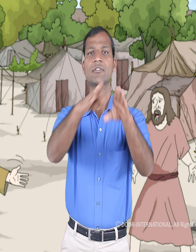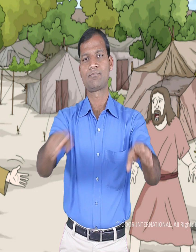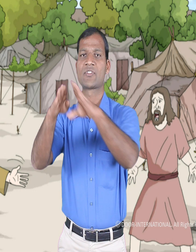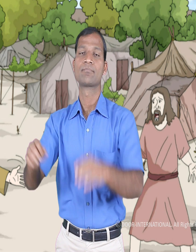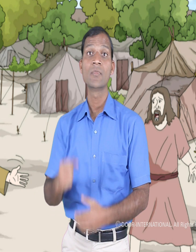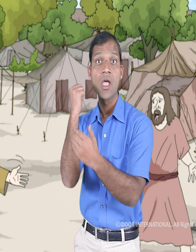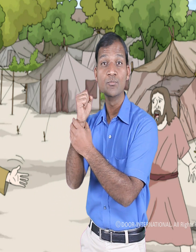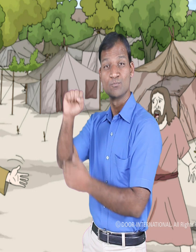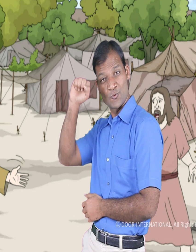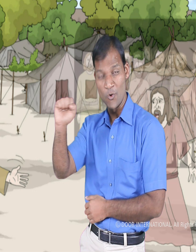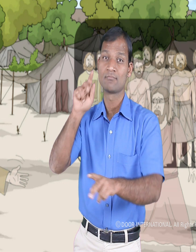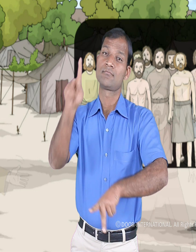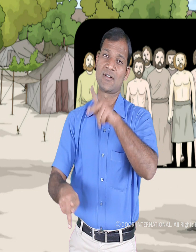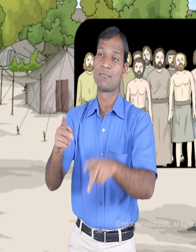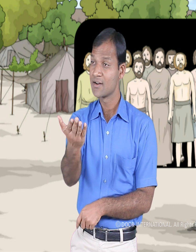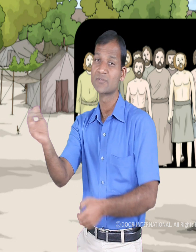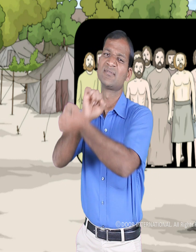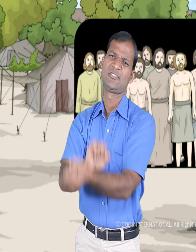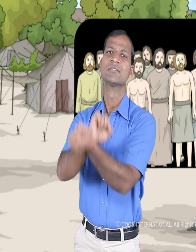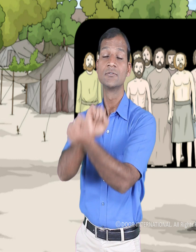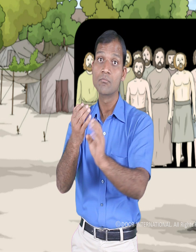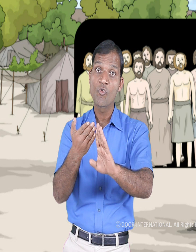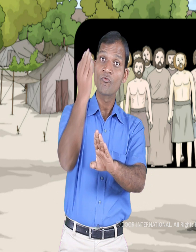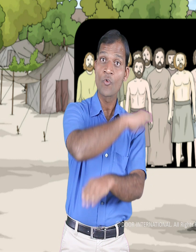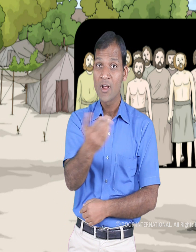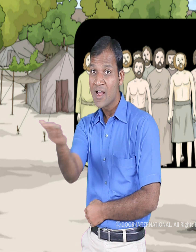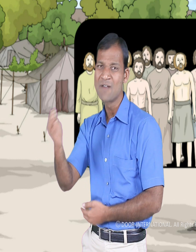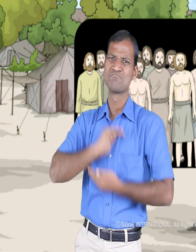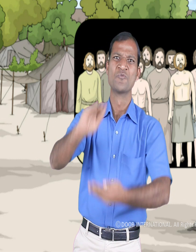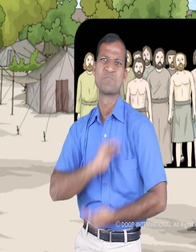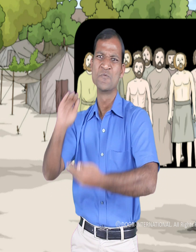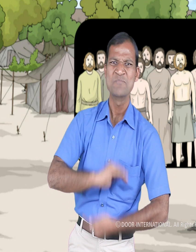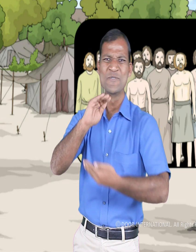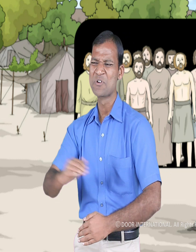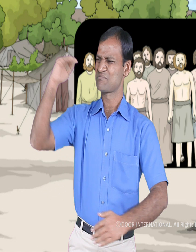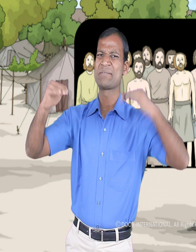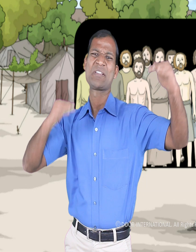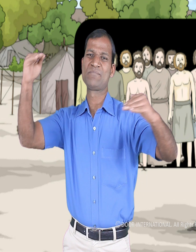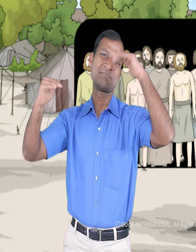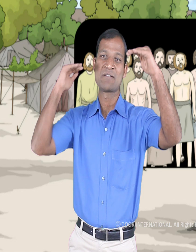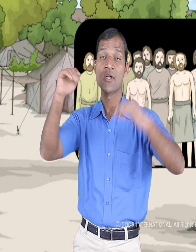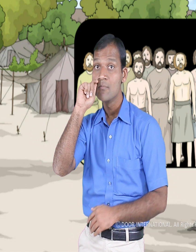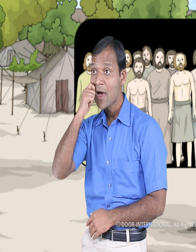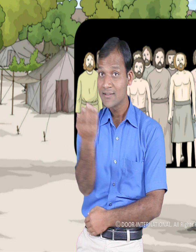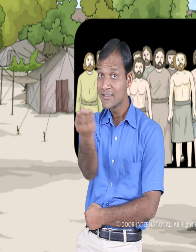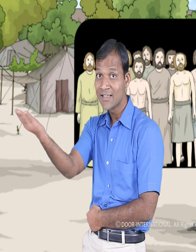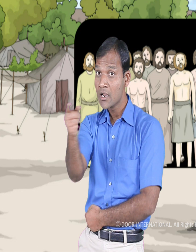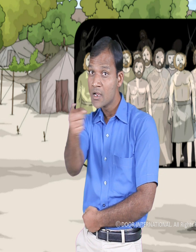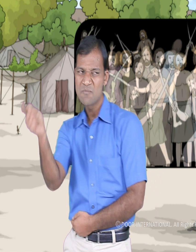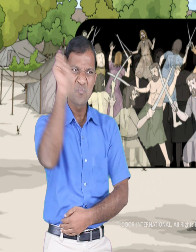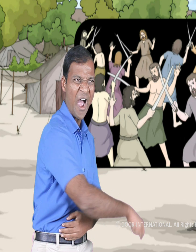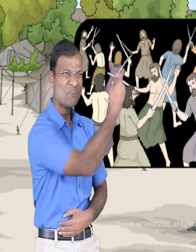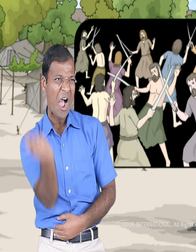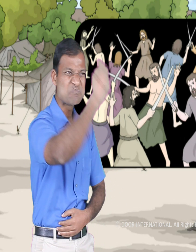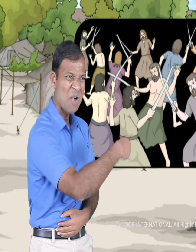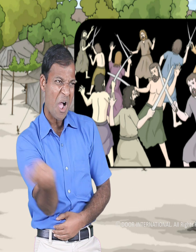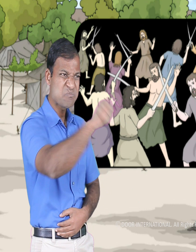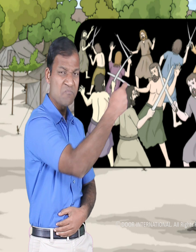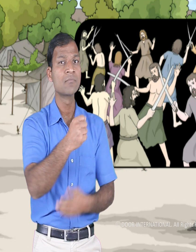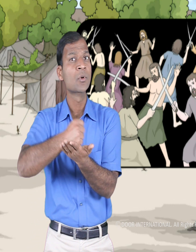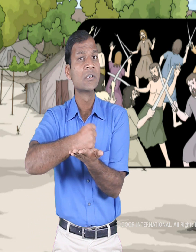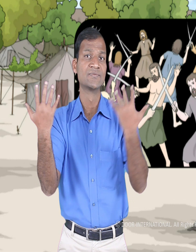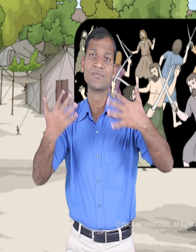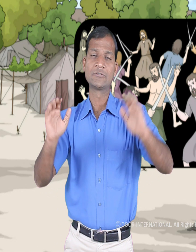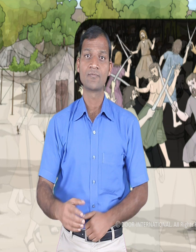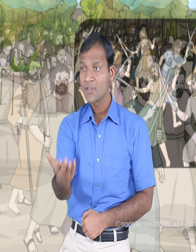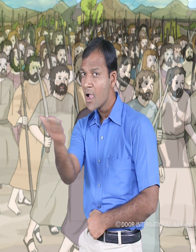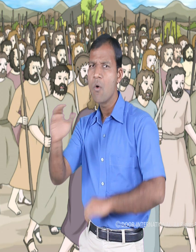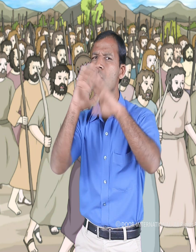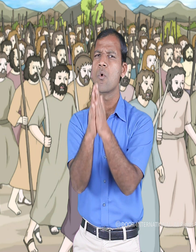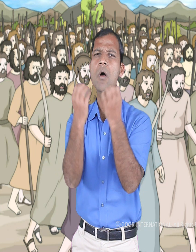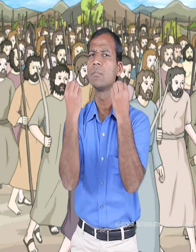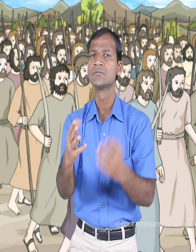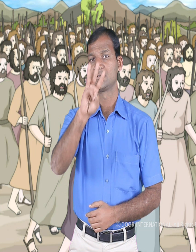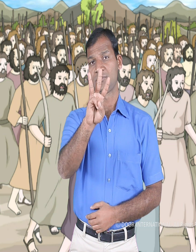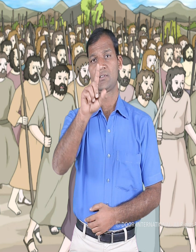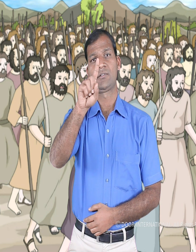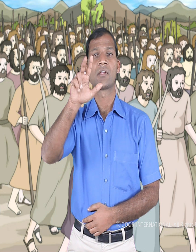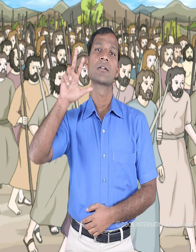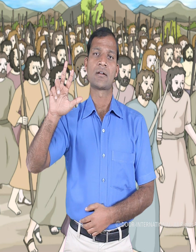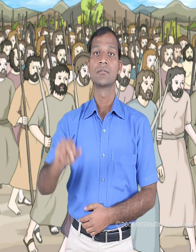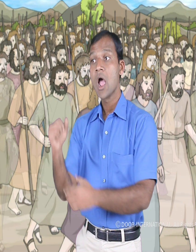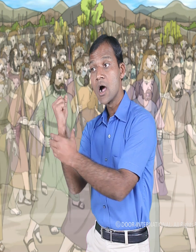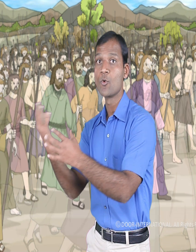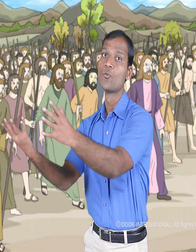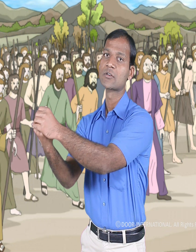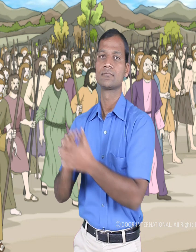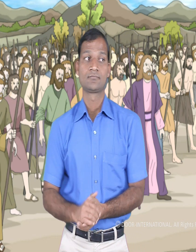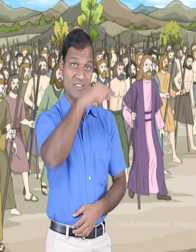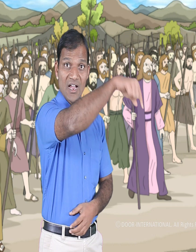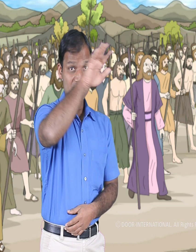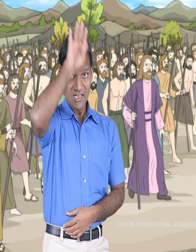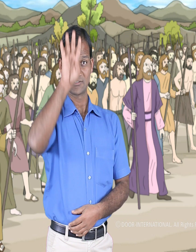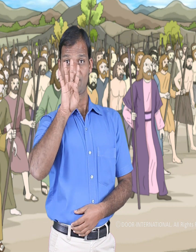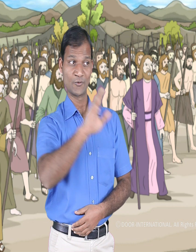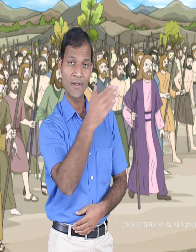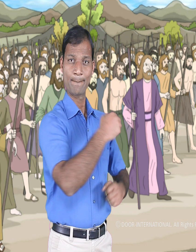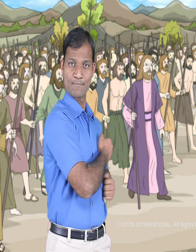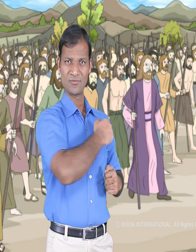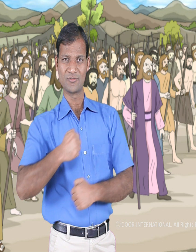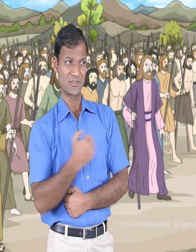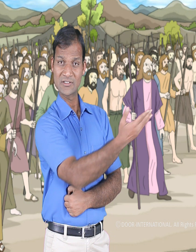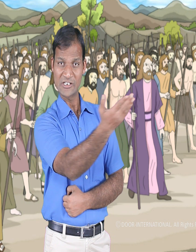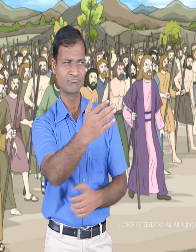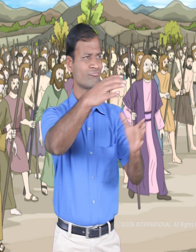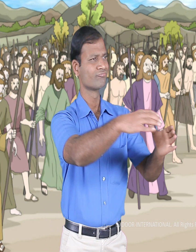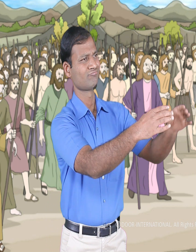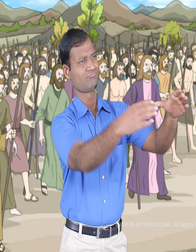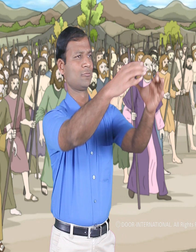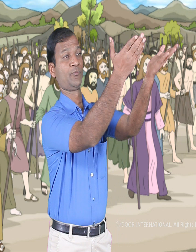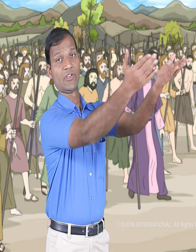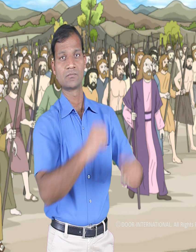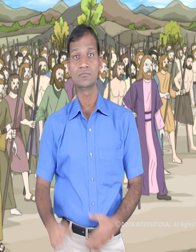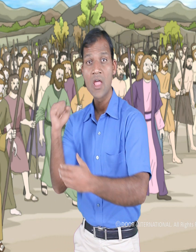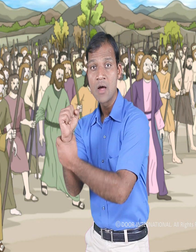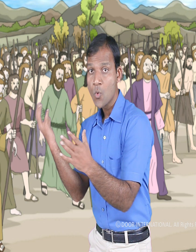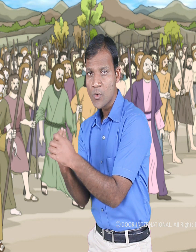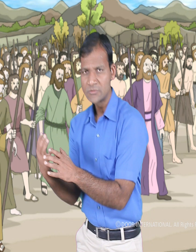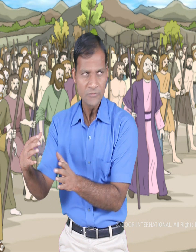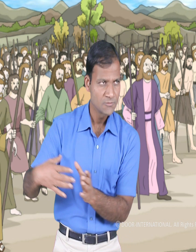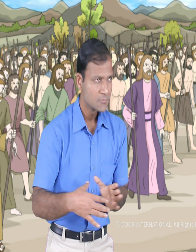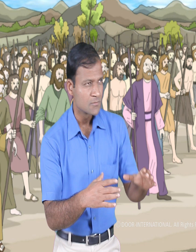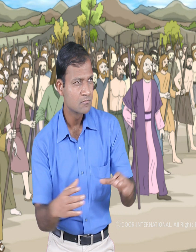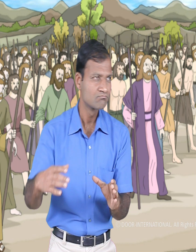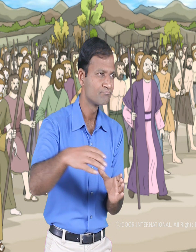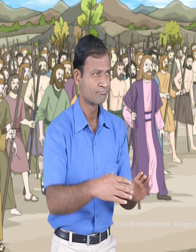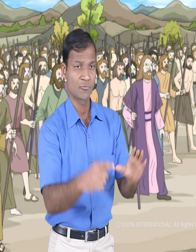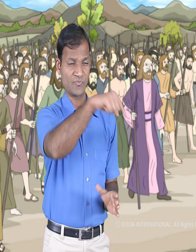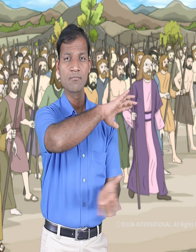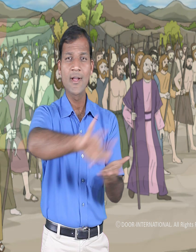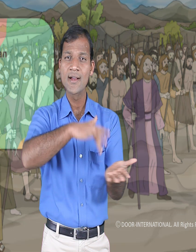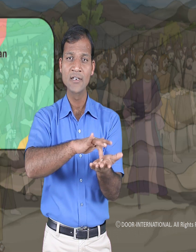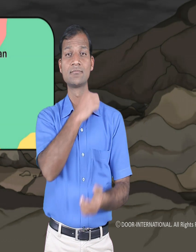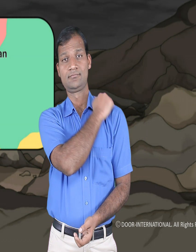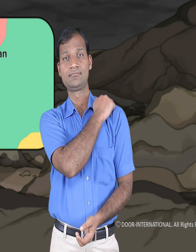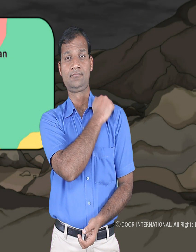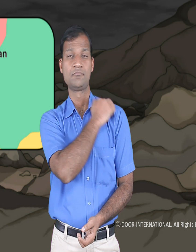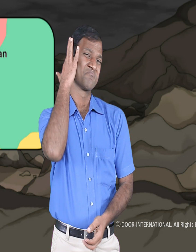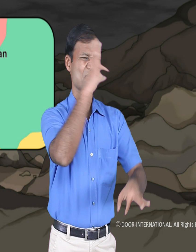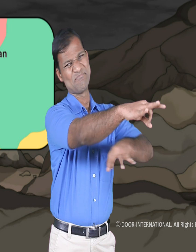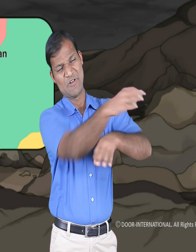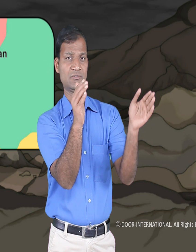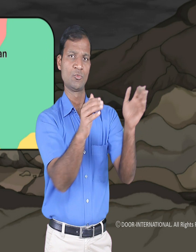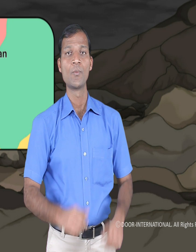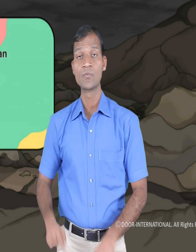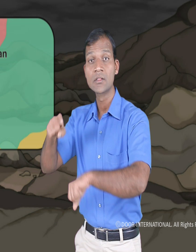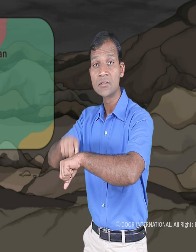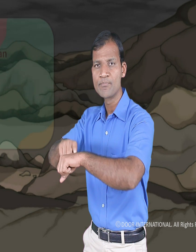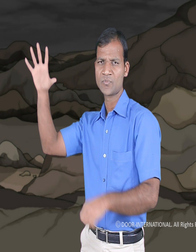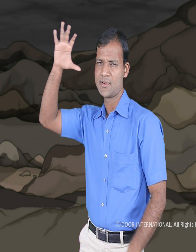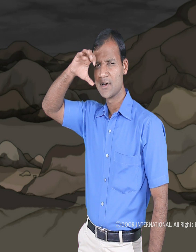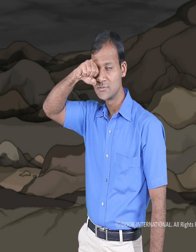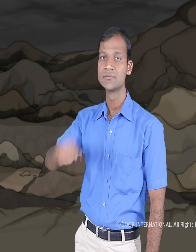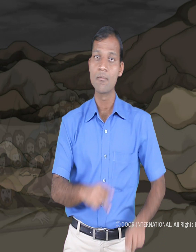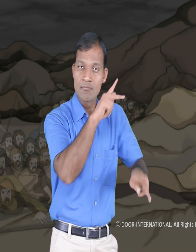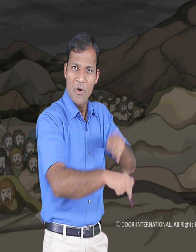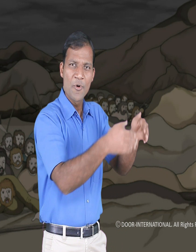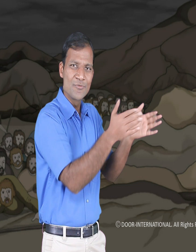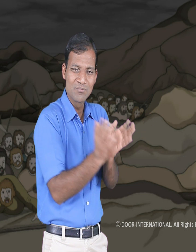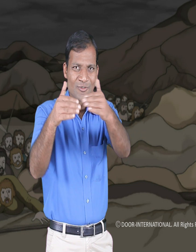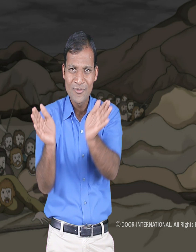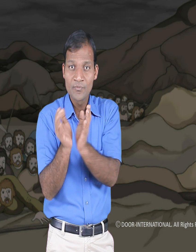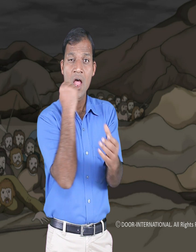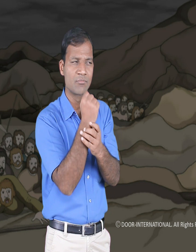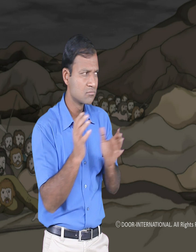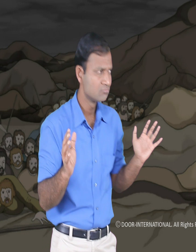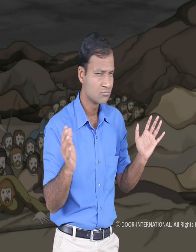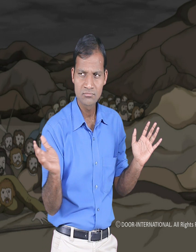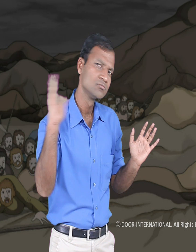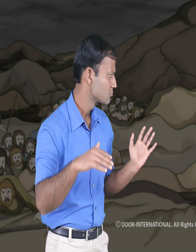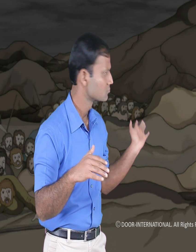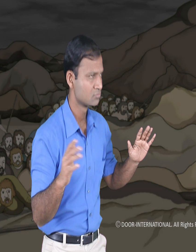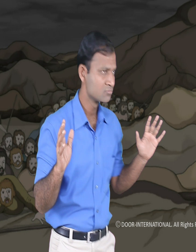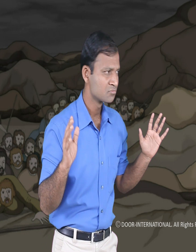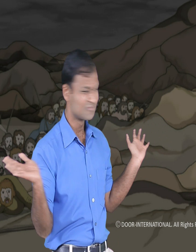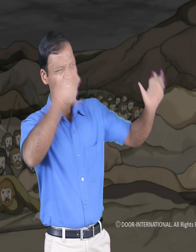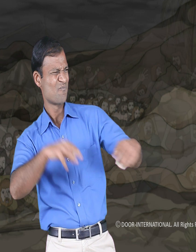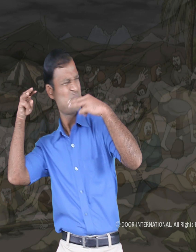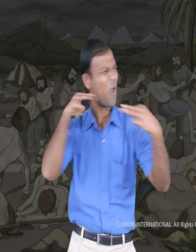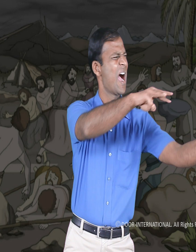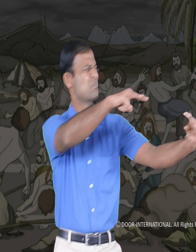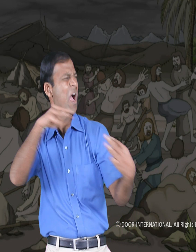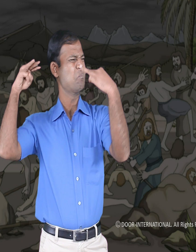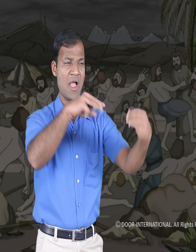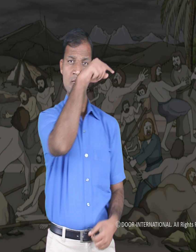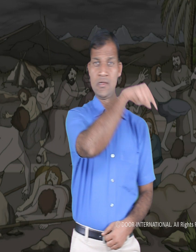And when Abram heard that his relative had been captured, he mobilized the 318 trained men born in his household, and they set out in pursuit as far as Dan.